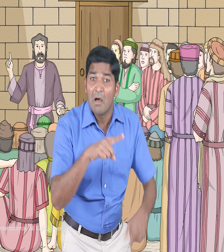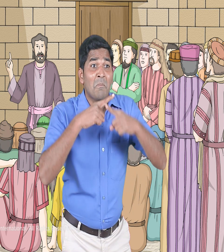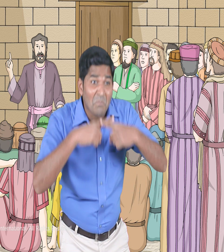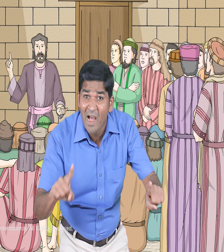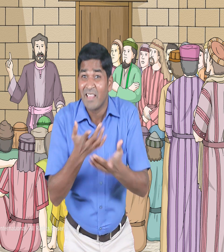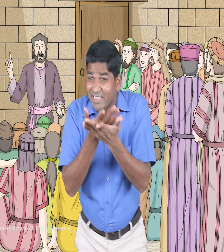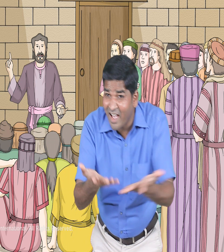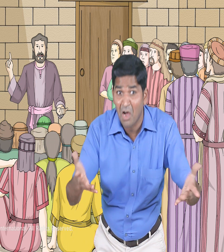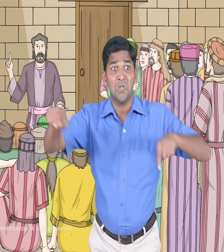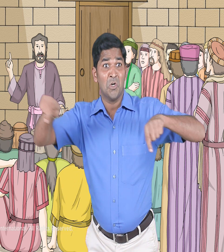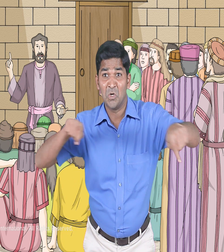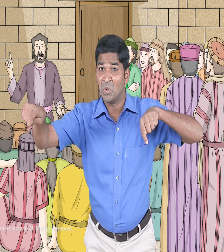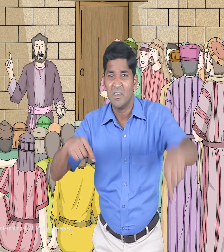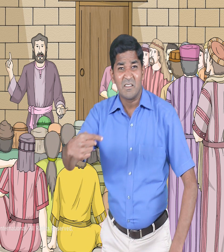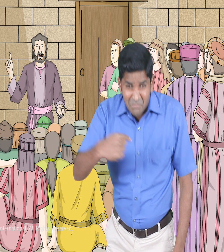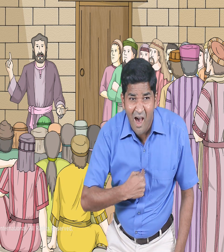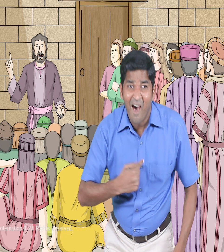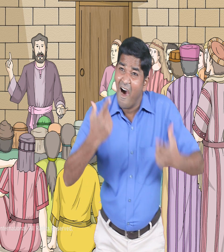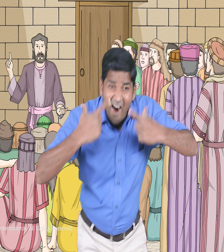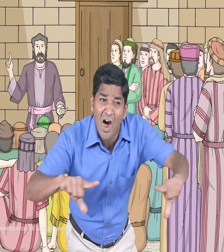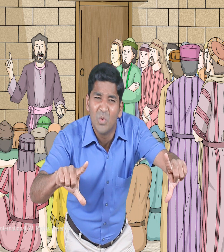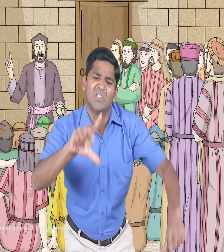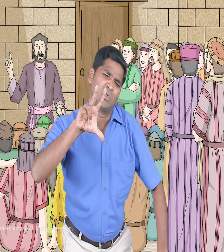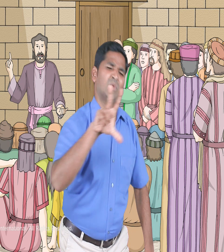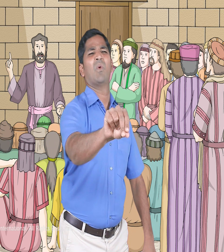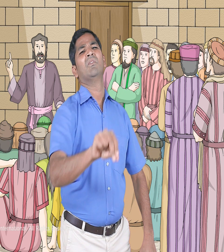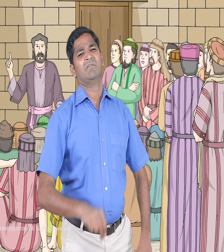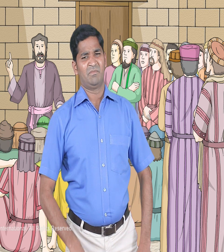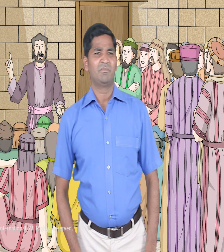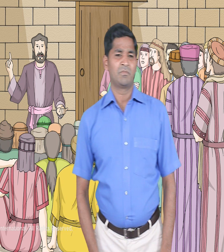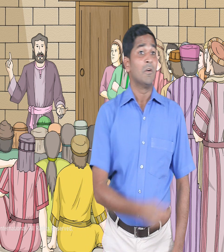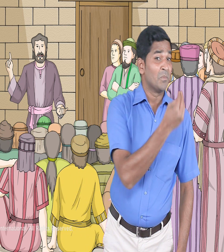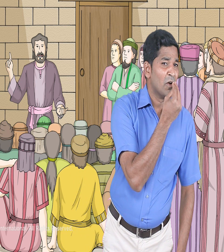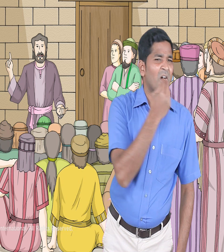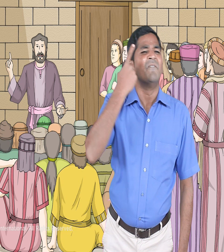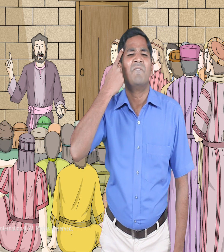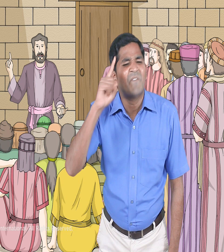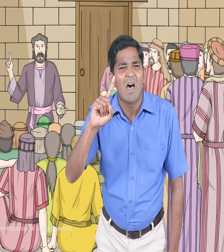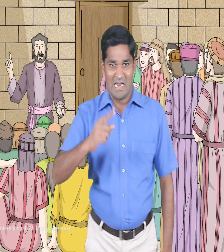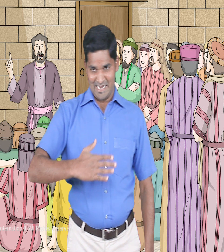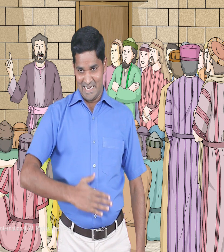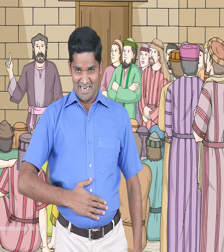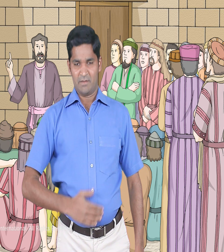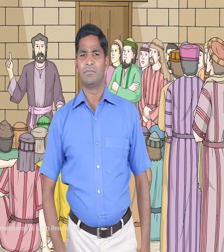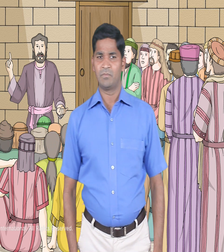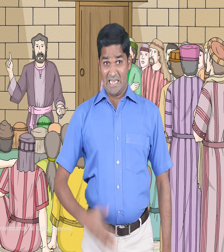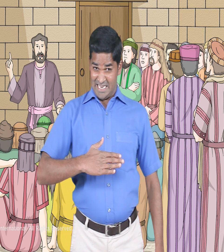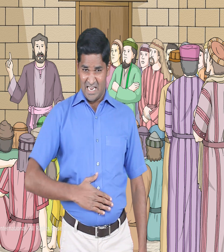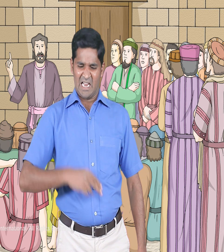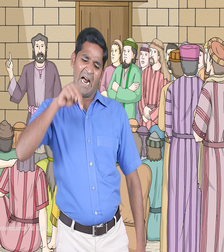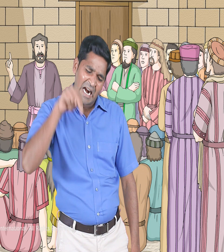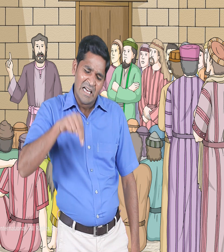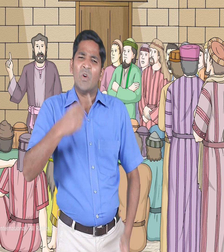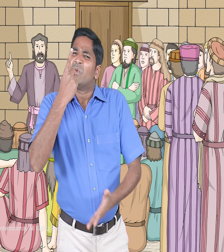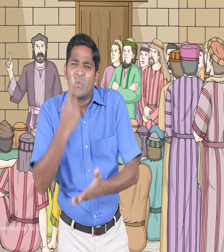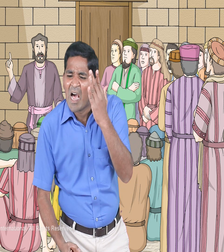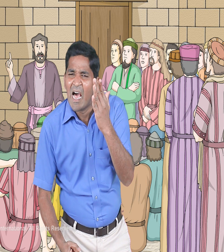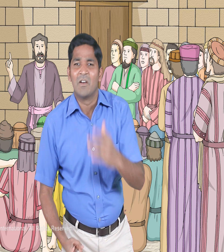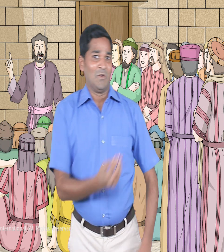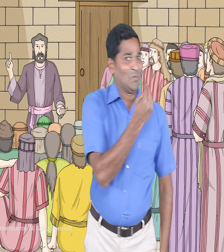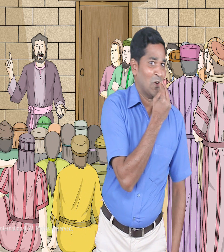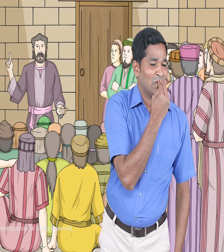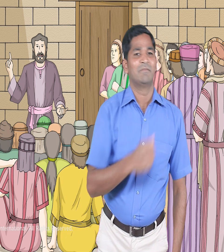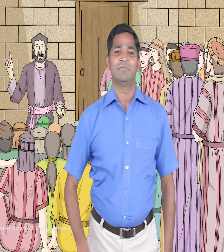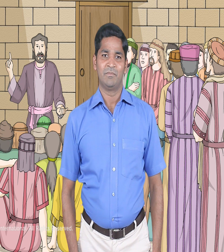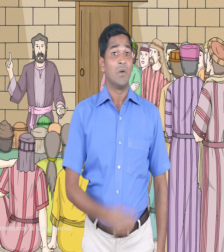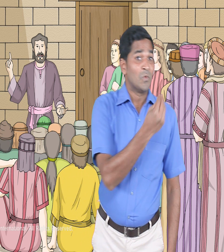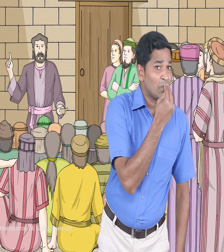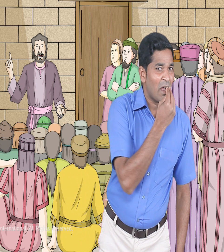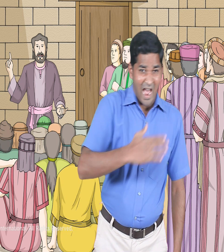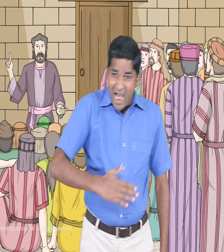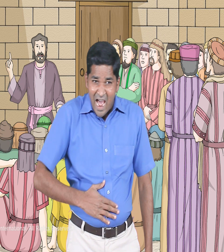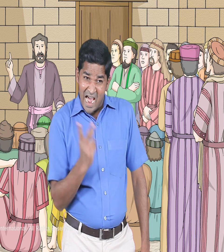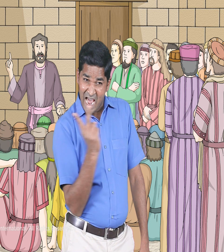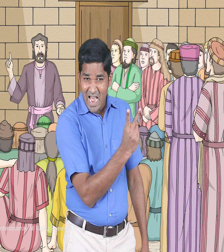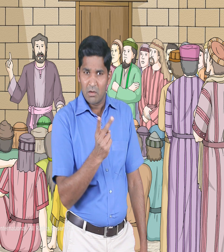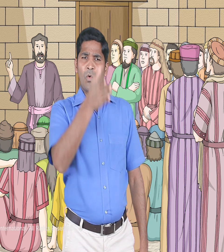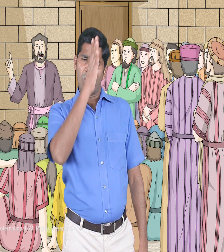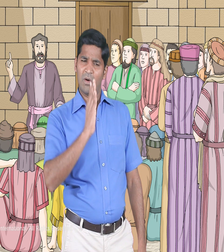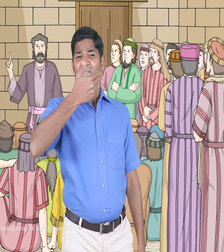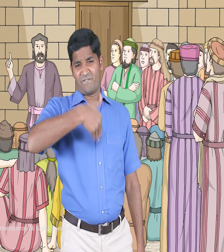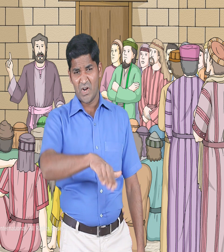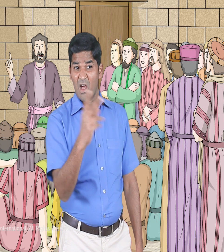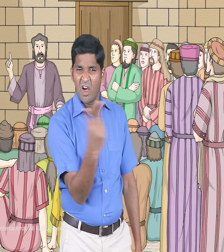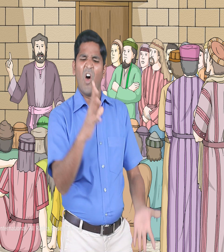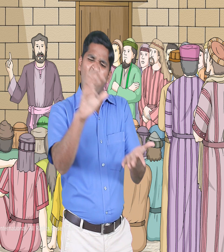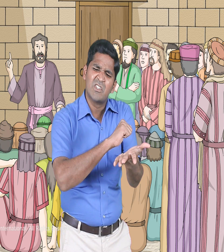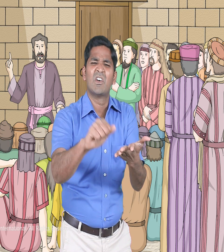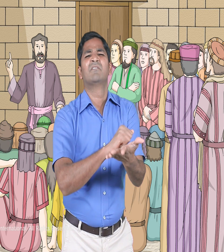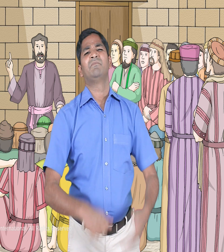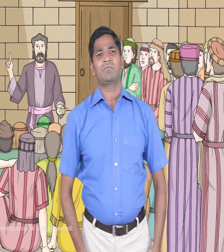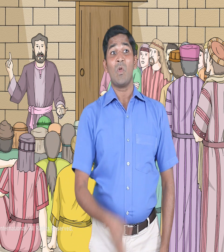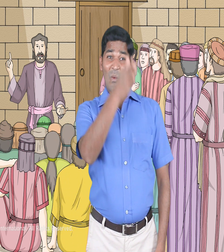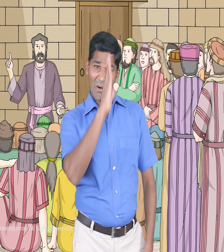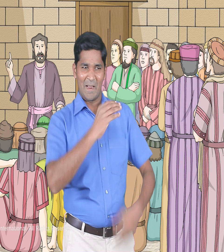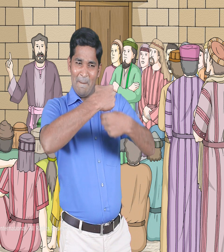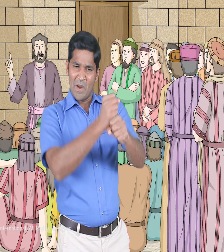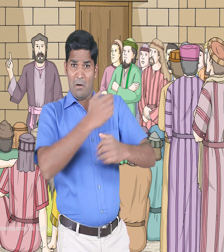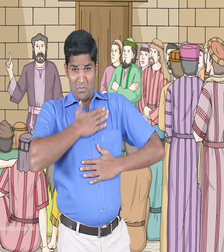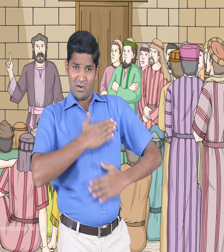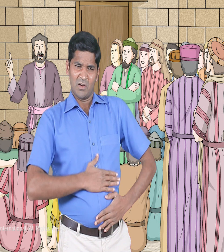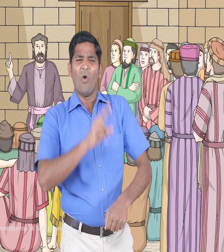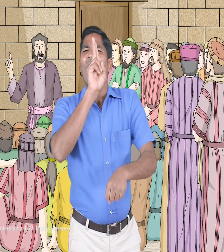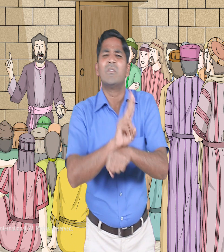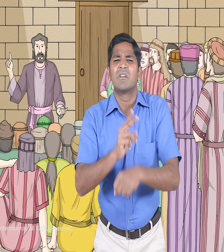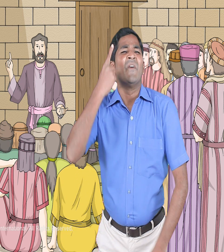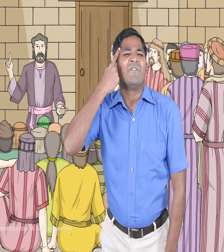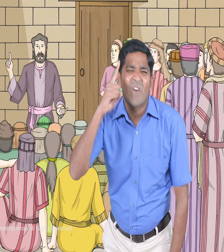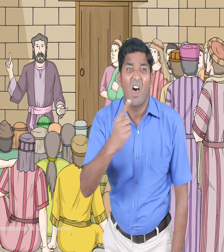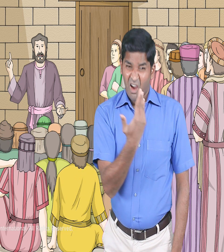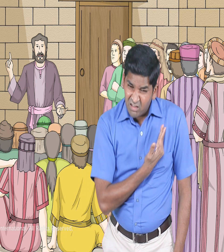“Food for the stomach and the stomach for food,” but God will destroy them both.